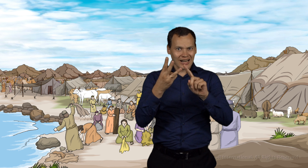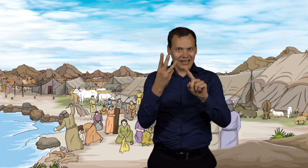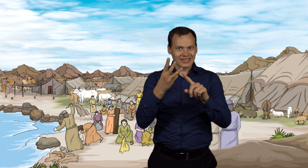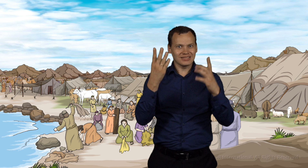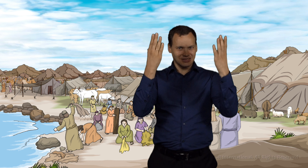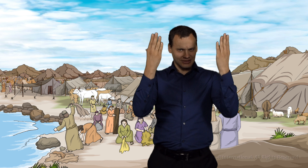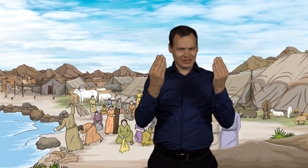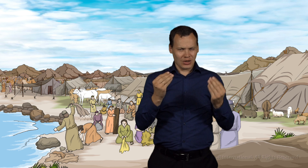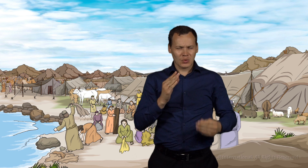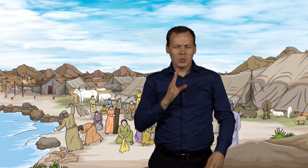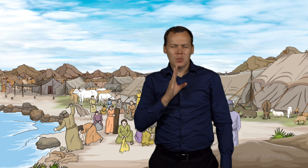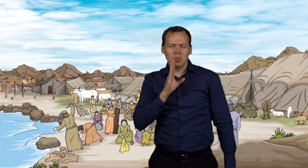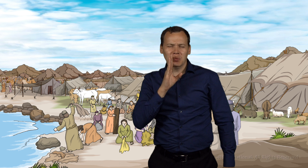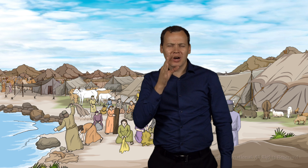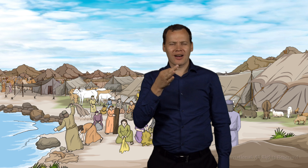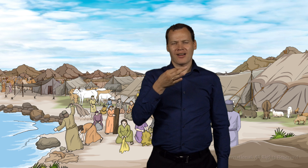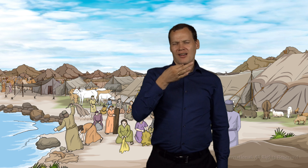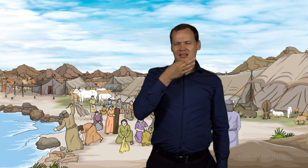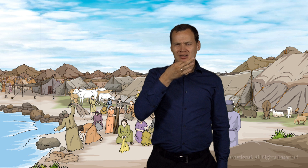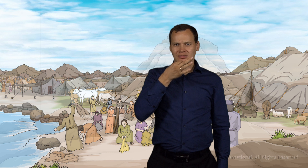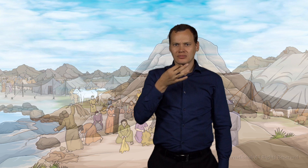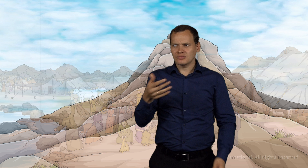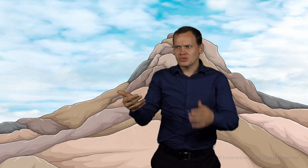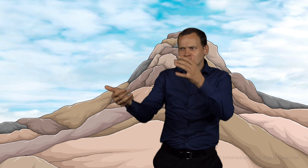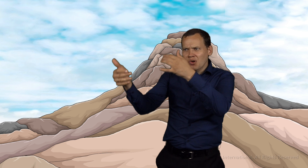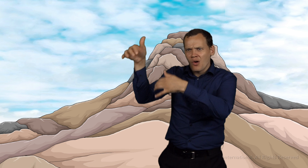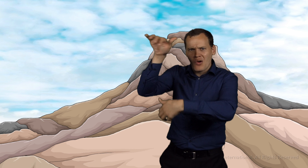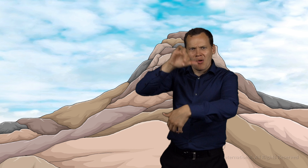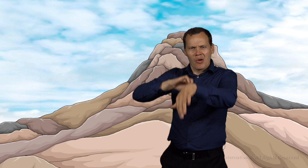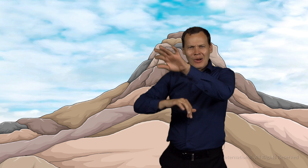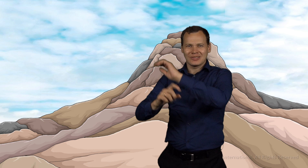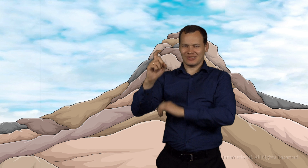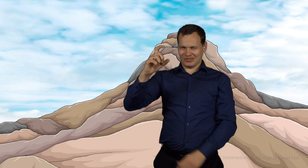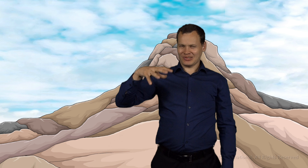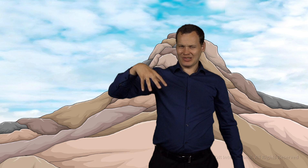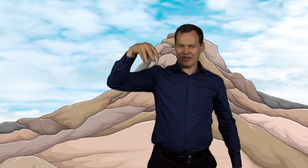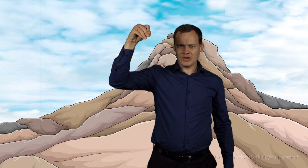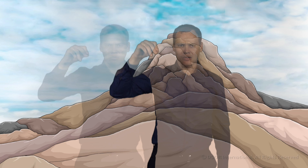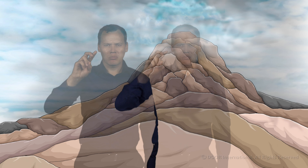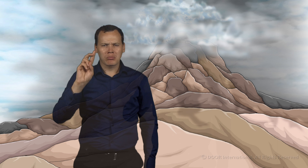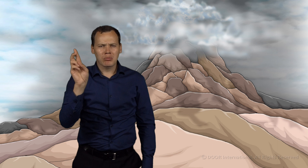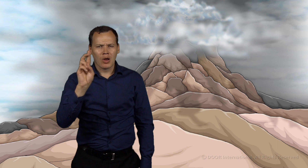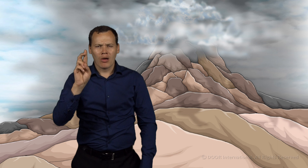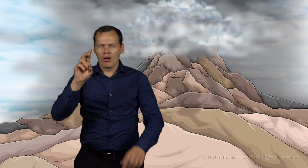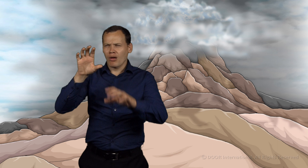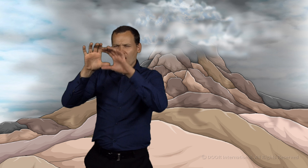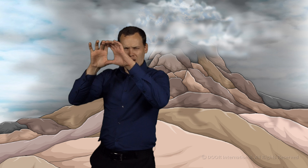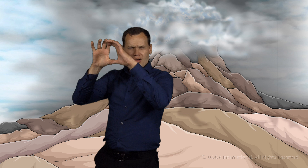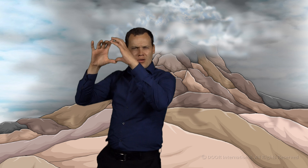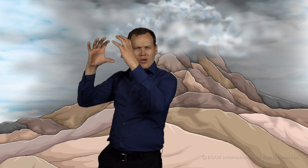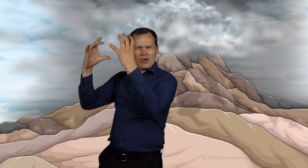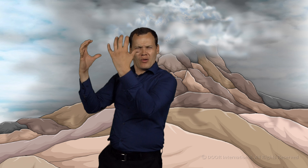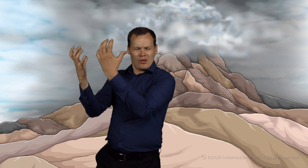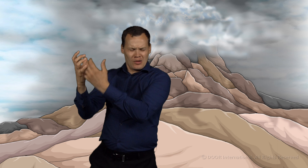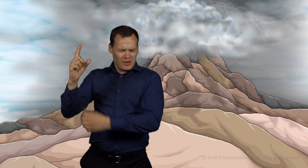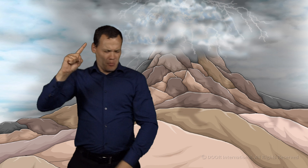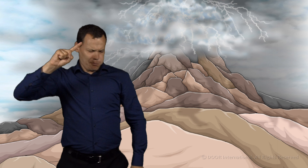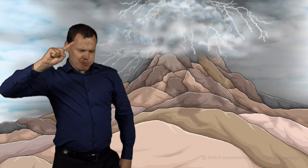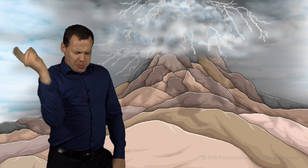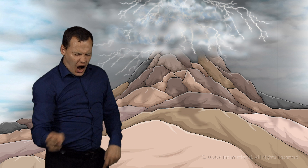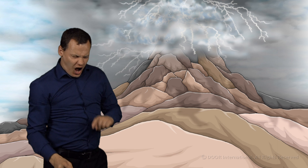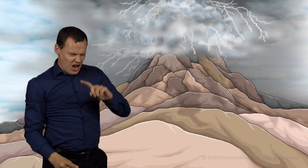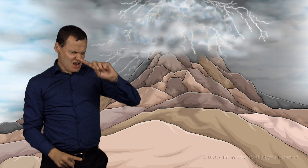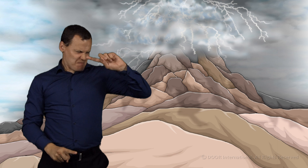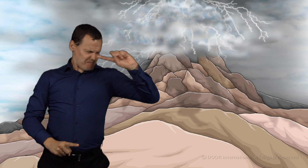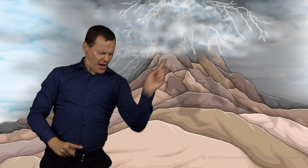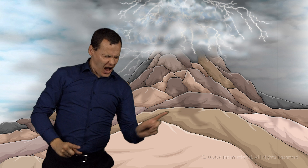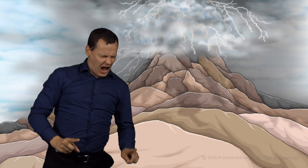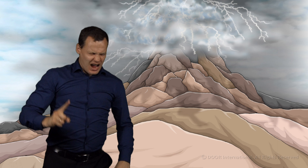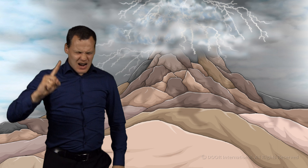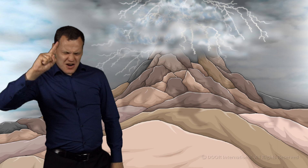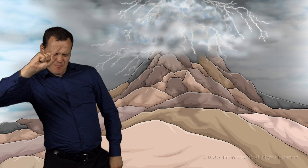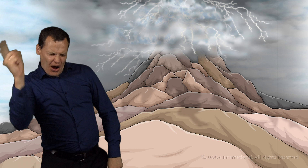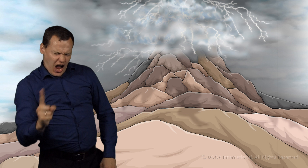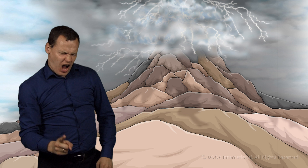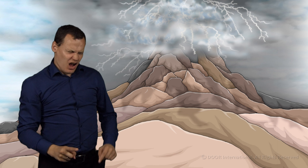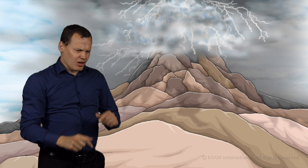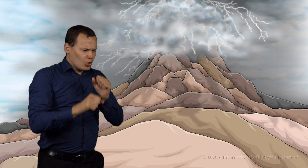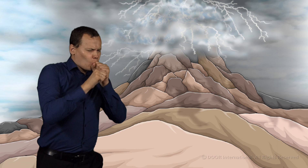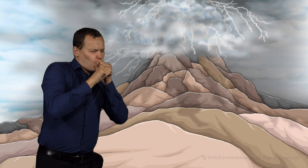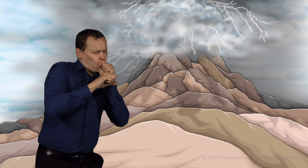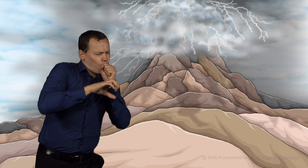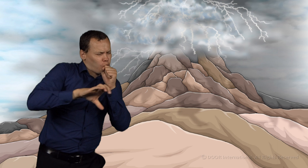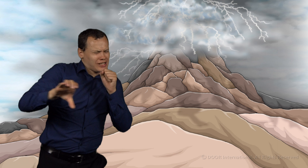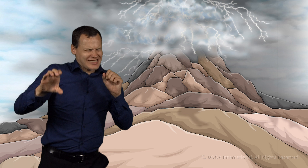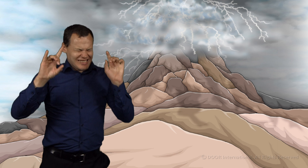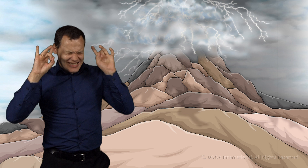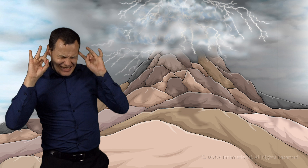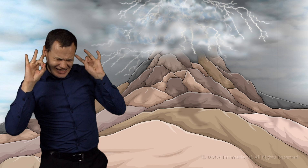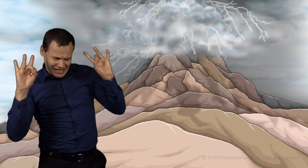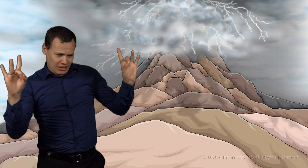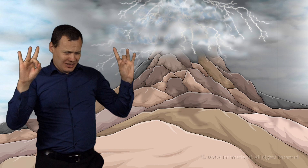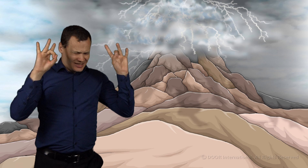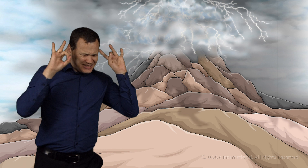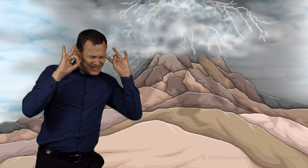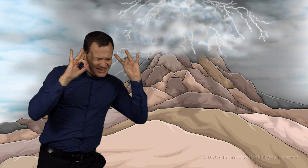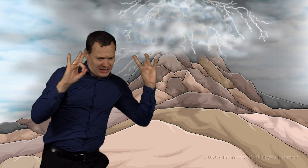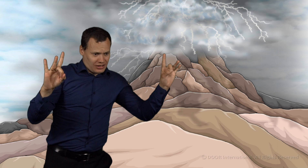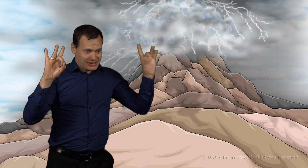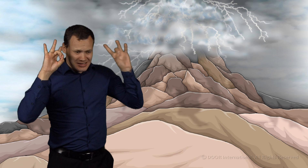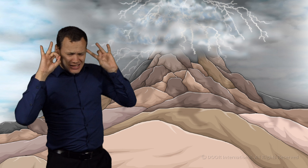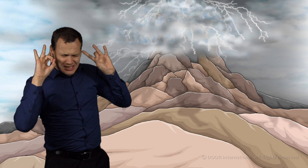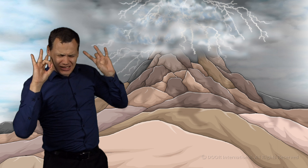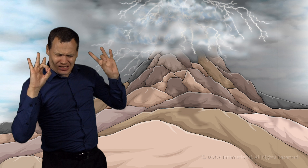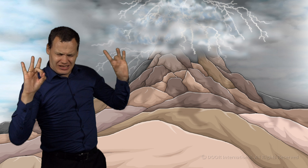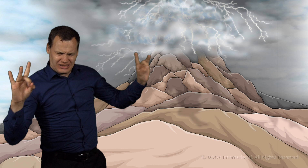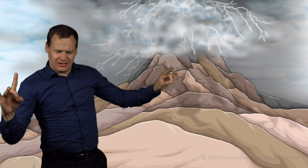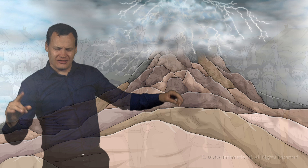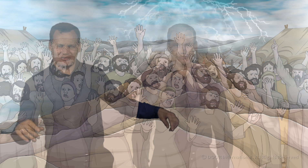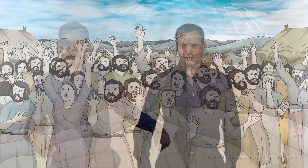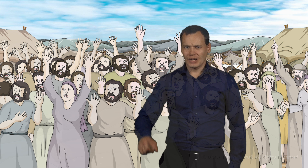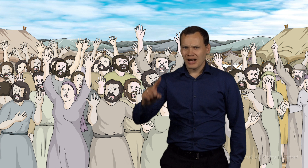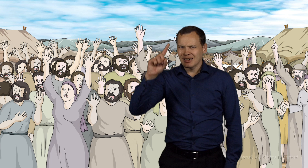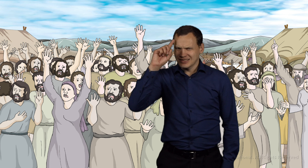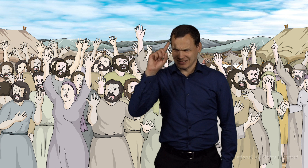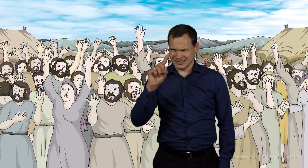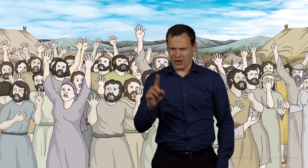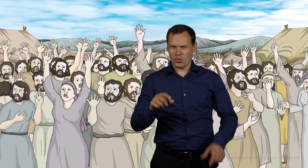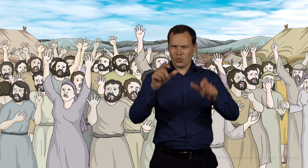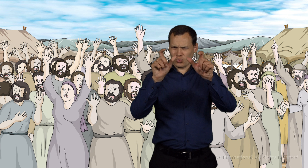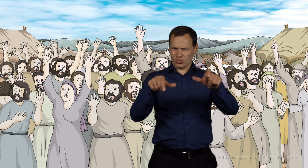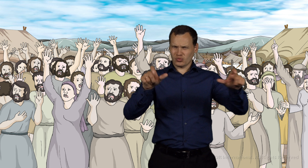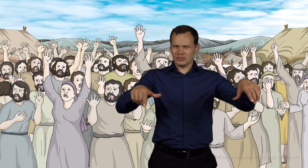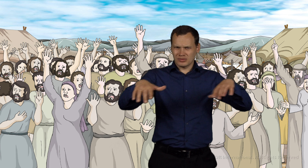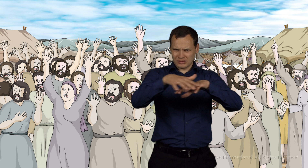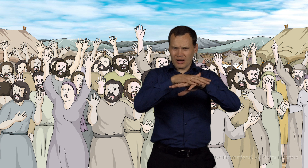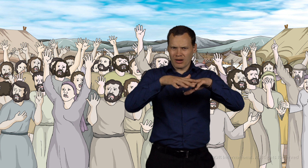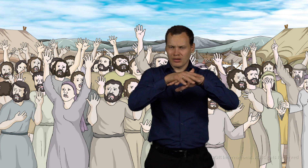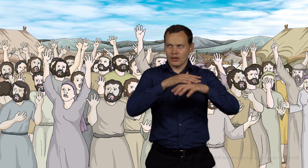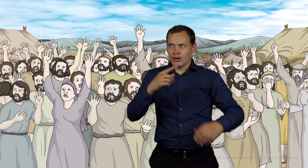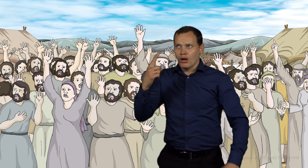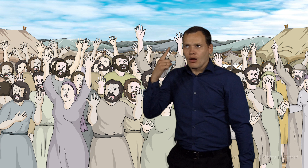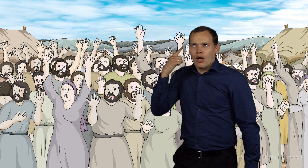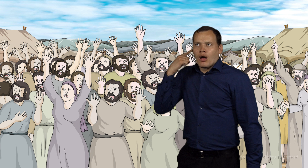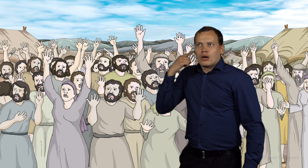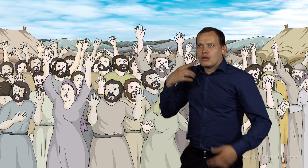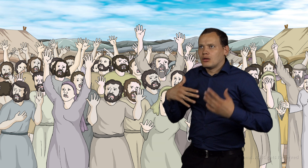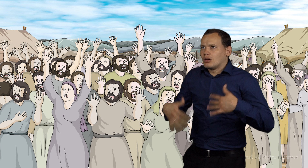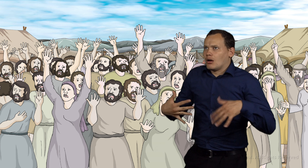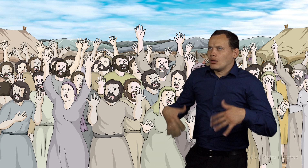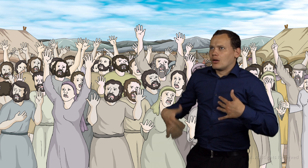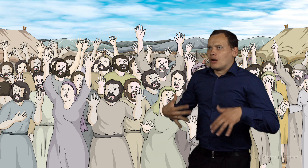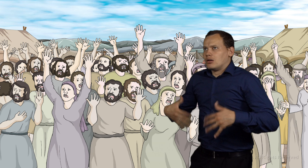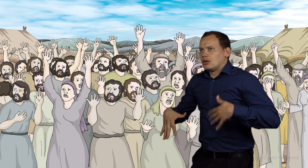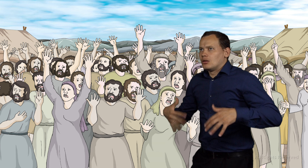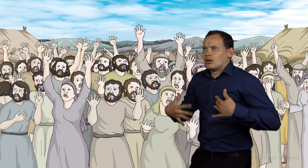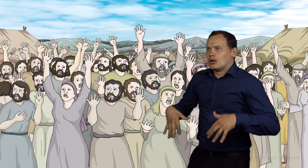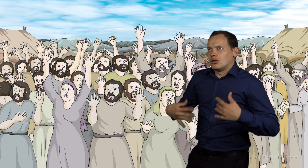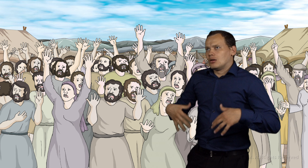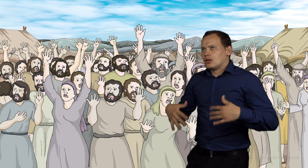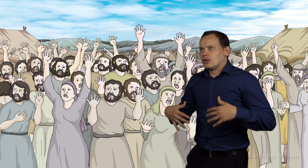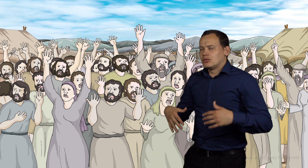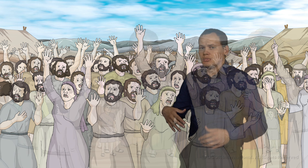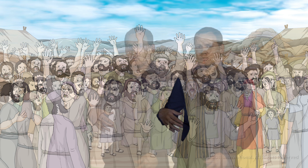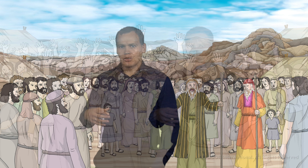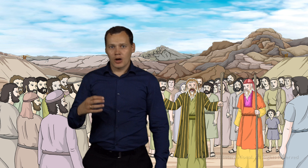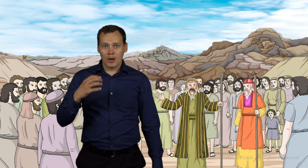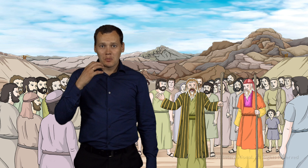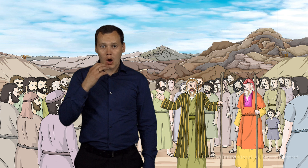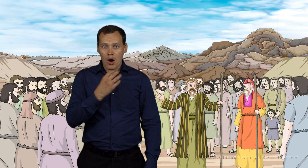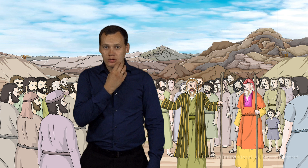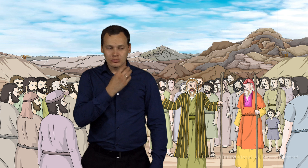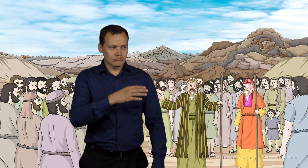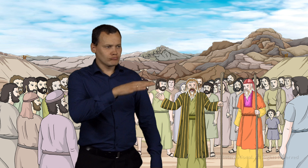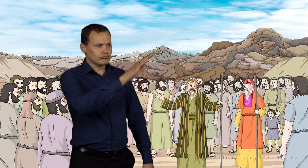On the third day, when morning came, there was thunder and lightning. A thick cloud was upon the mountain, and a very loud blast of the ram’s horn went out, so that all the people in the camp trembled.